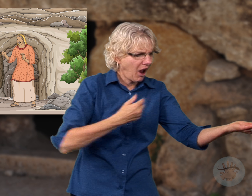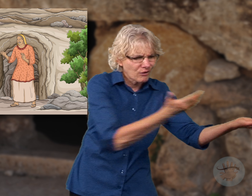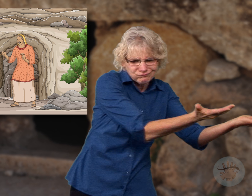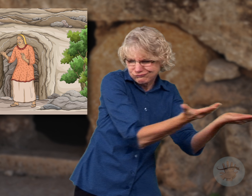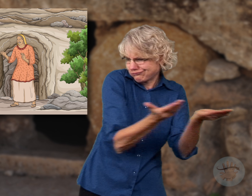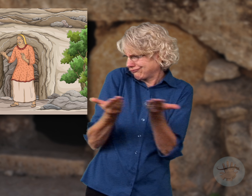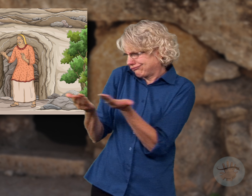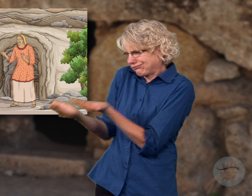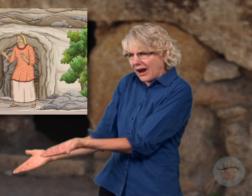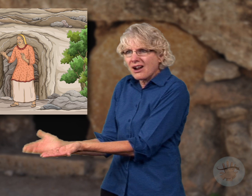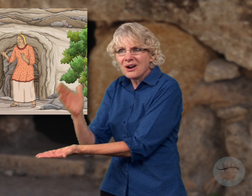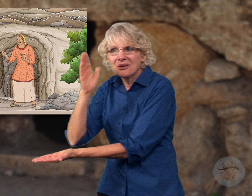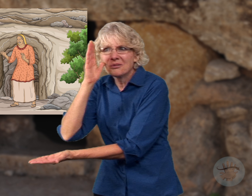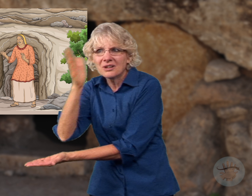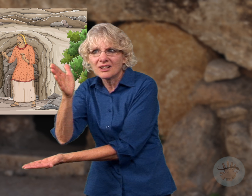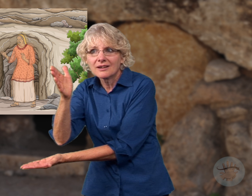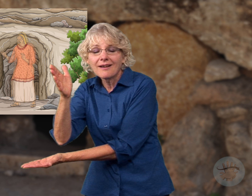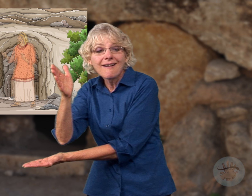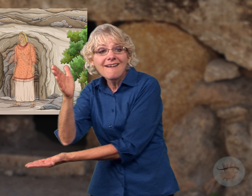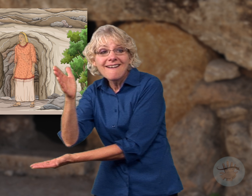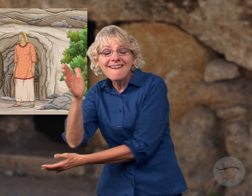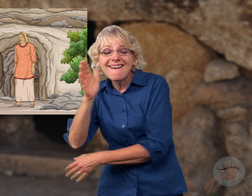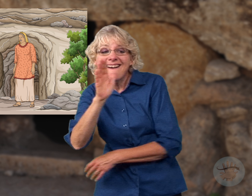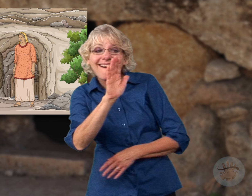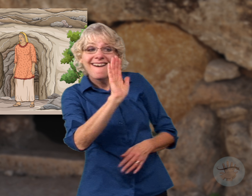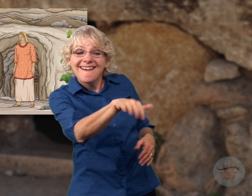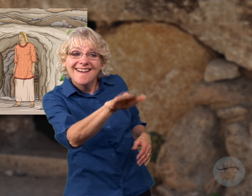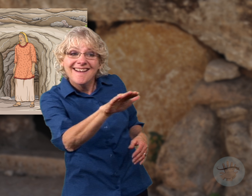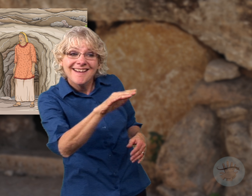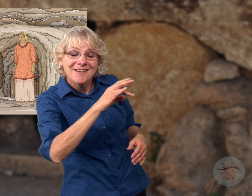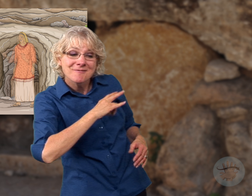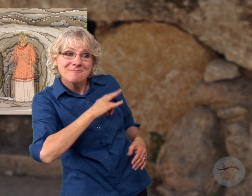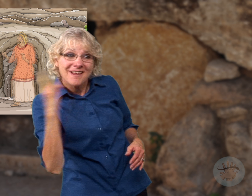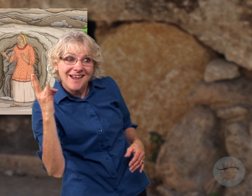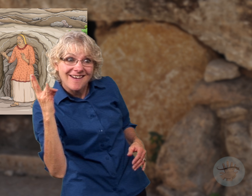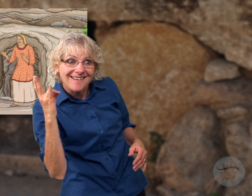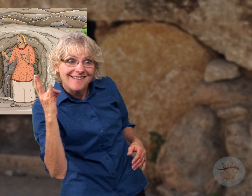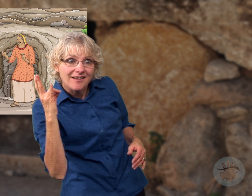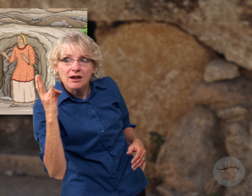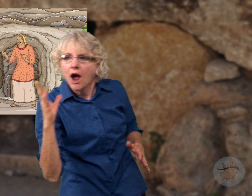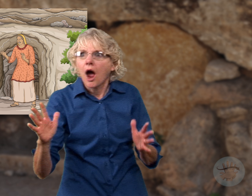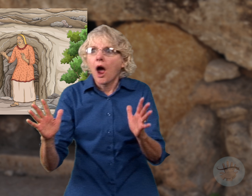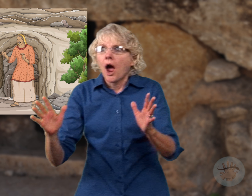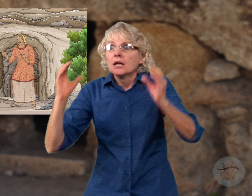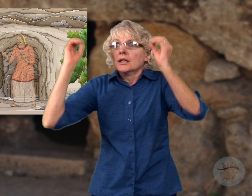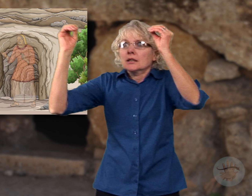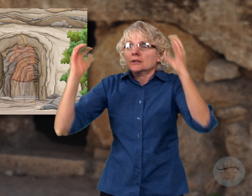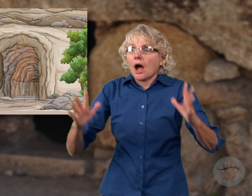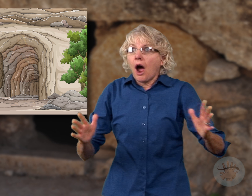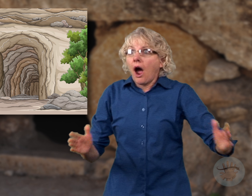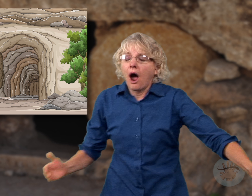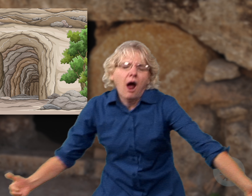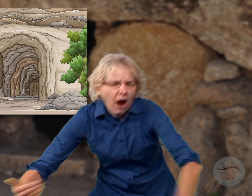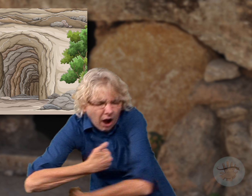Jesus said to her, “Mary.”